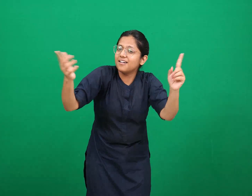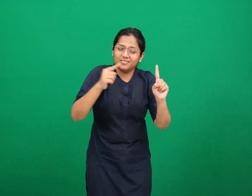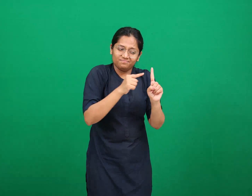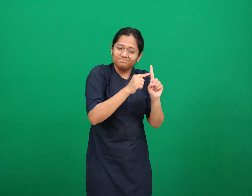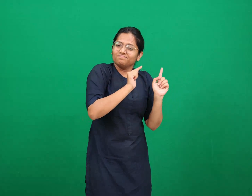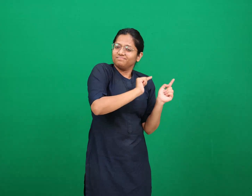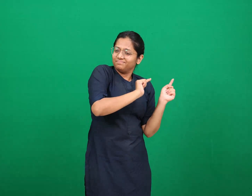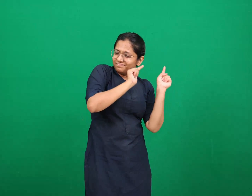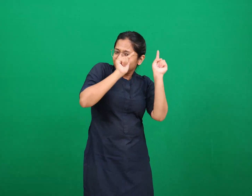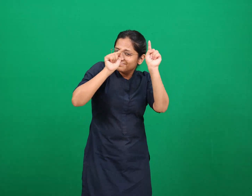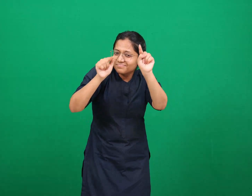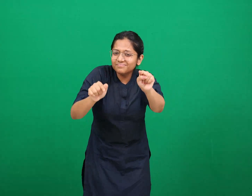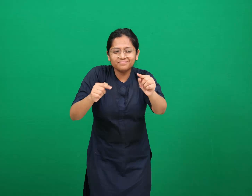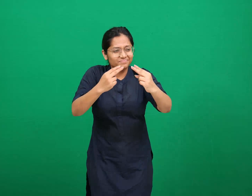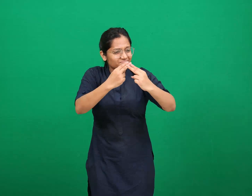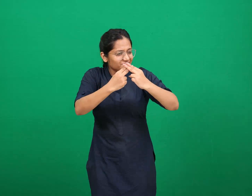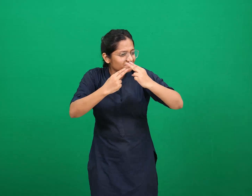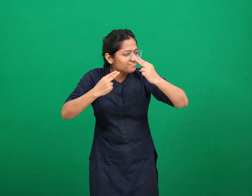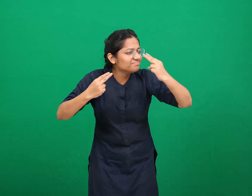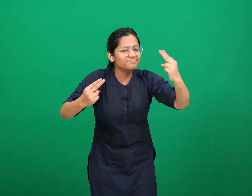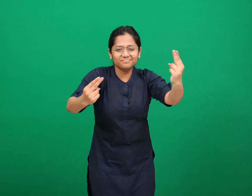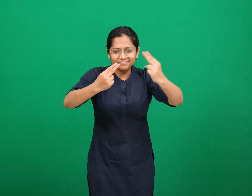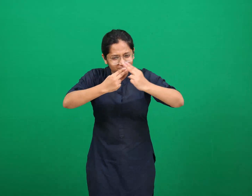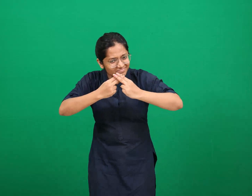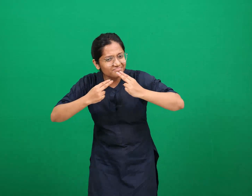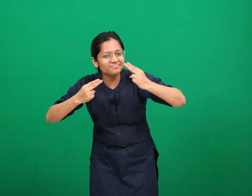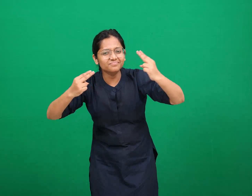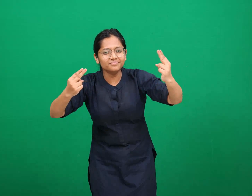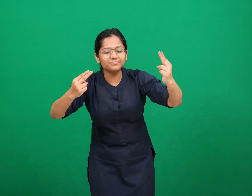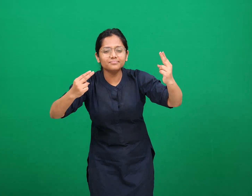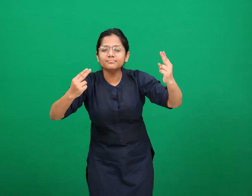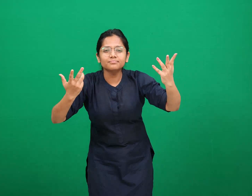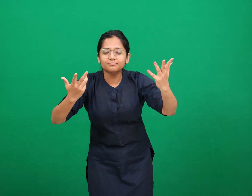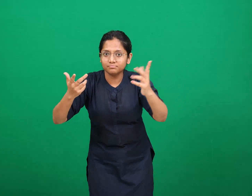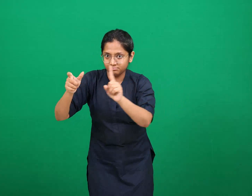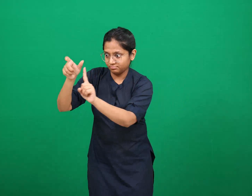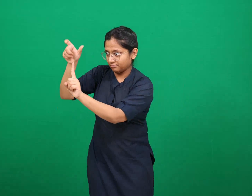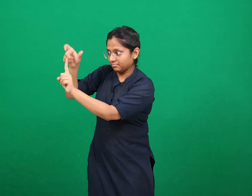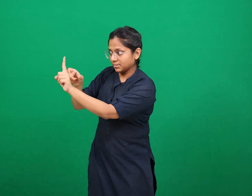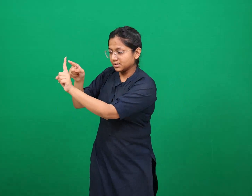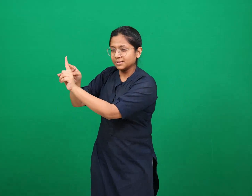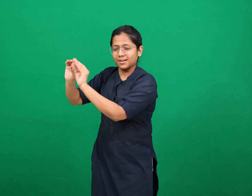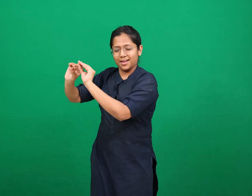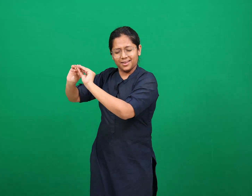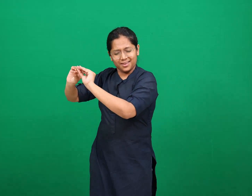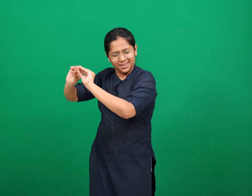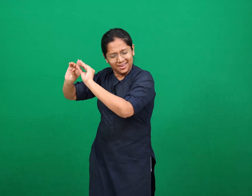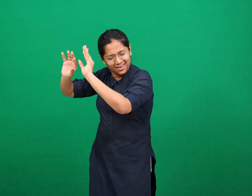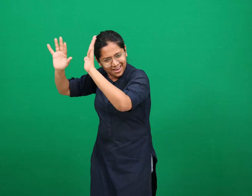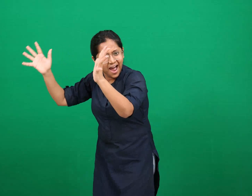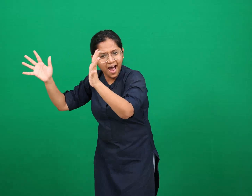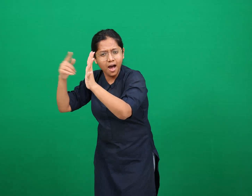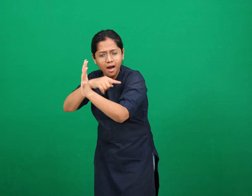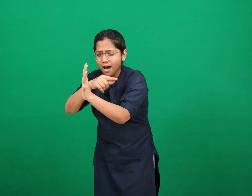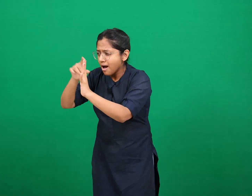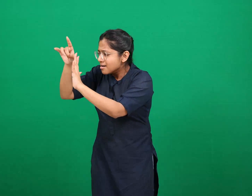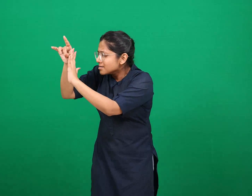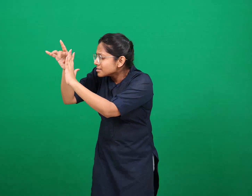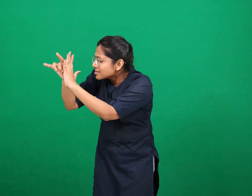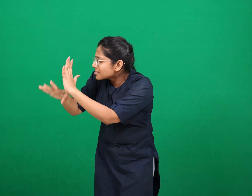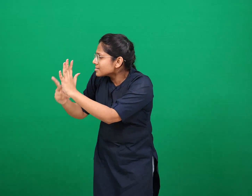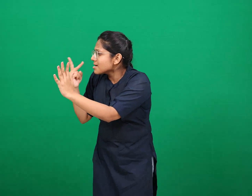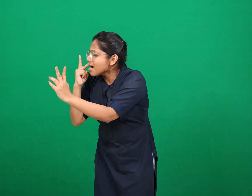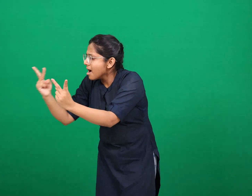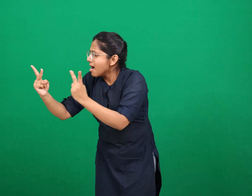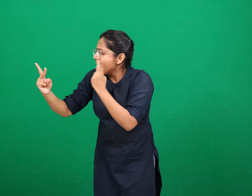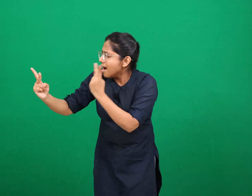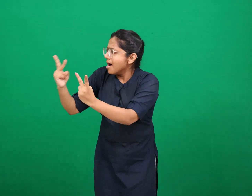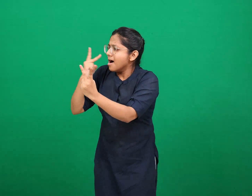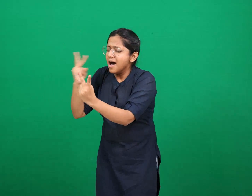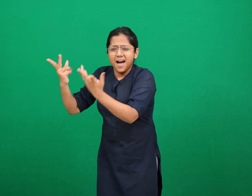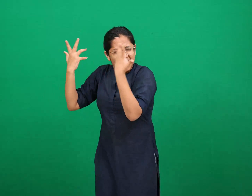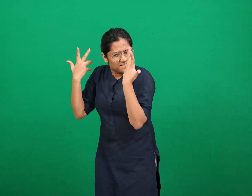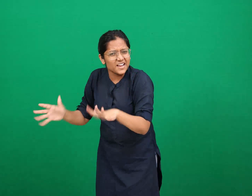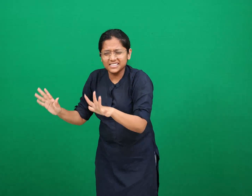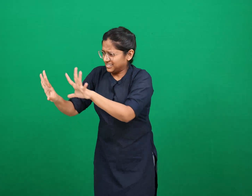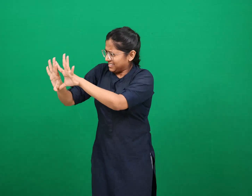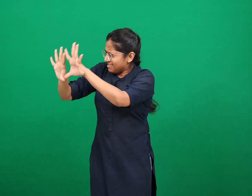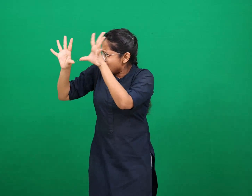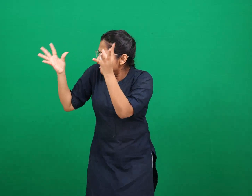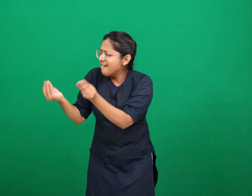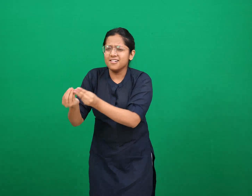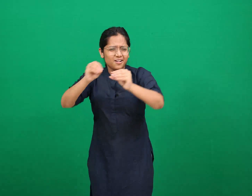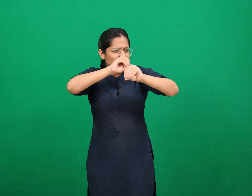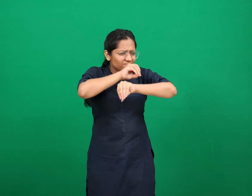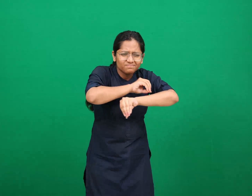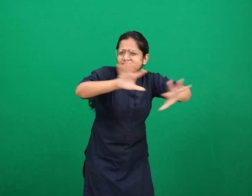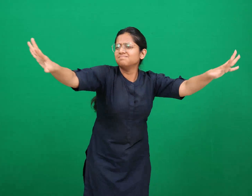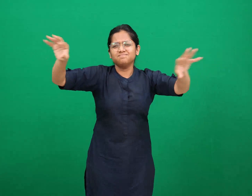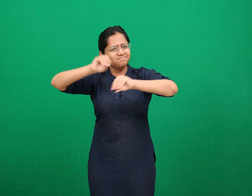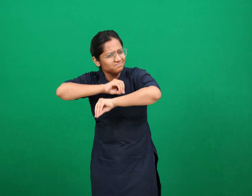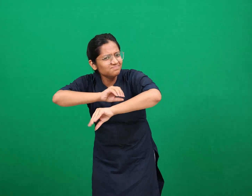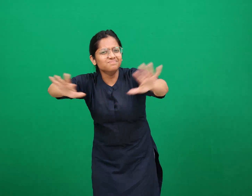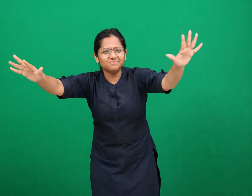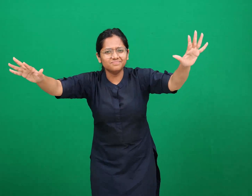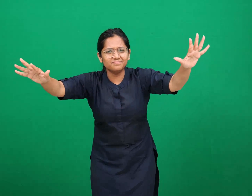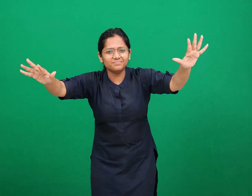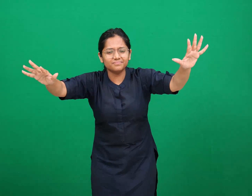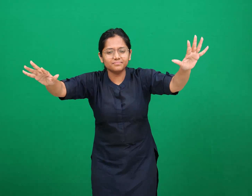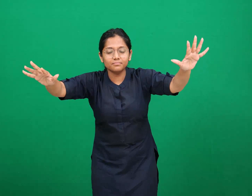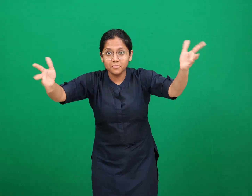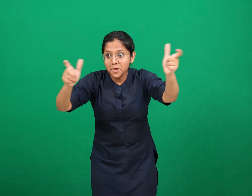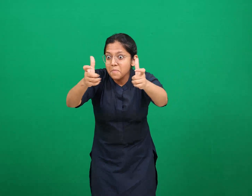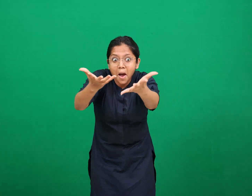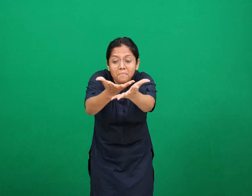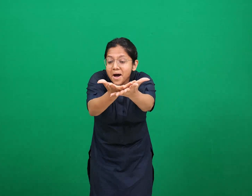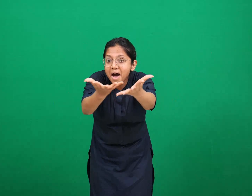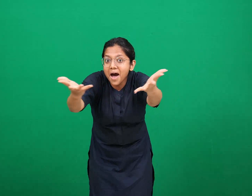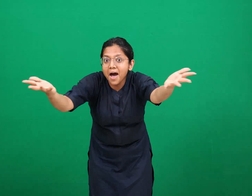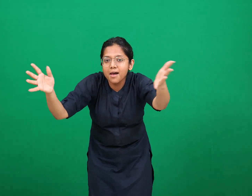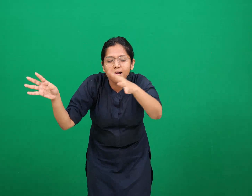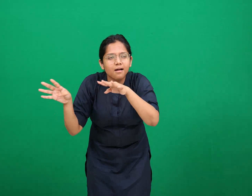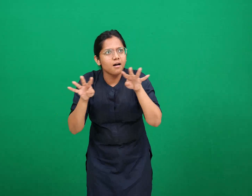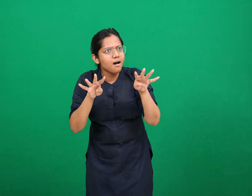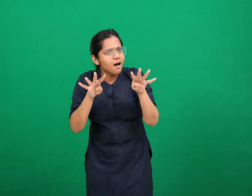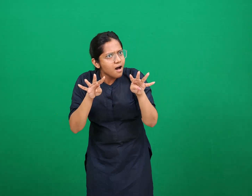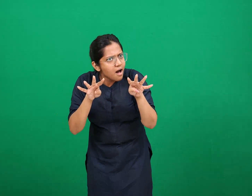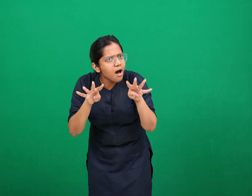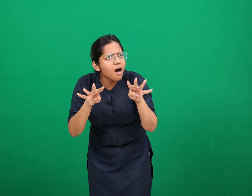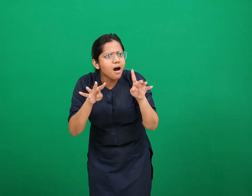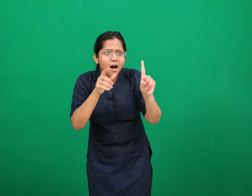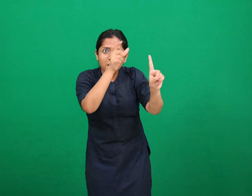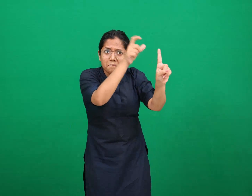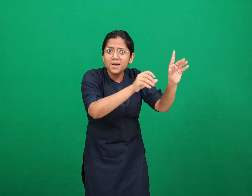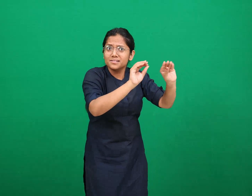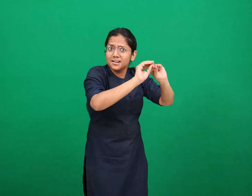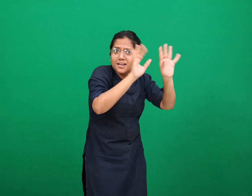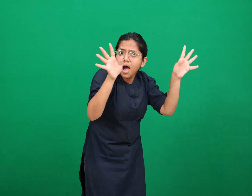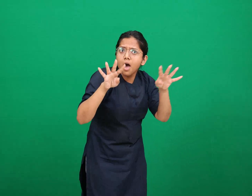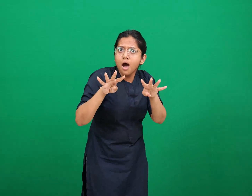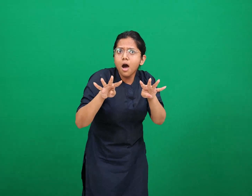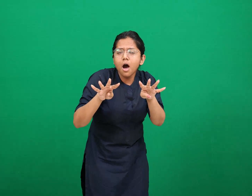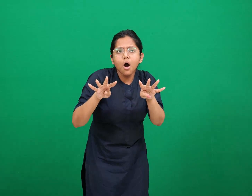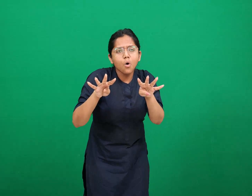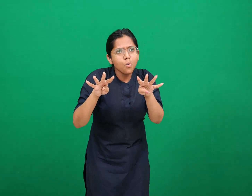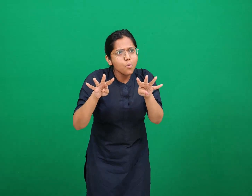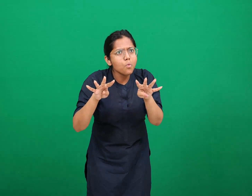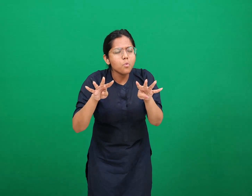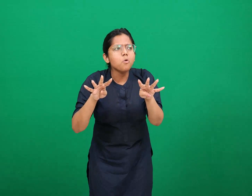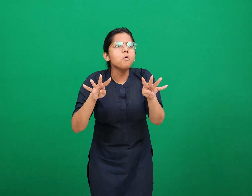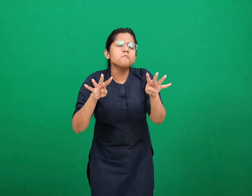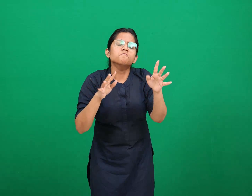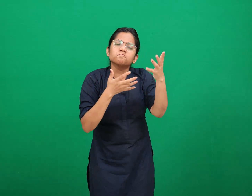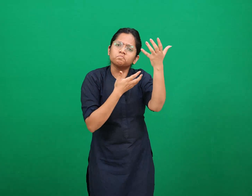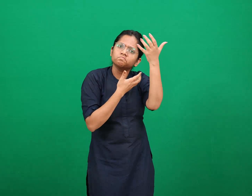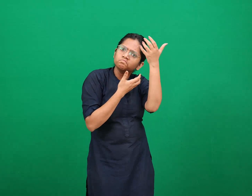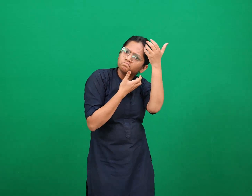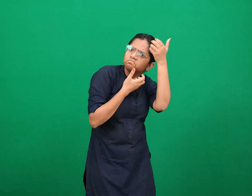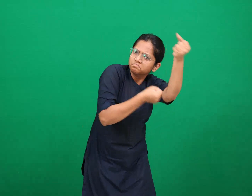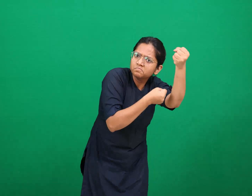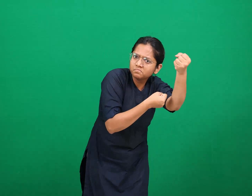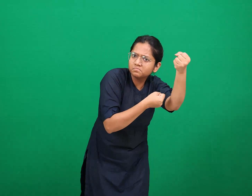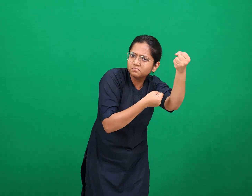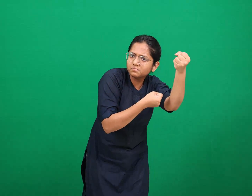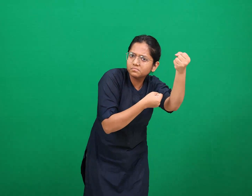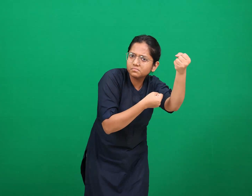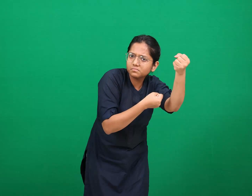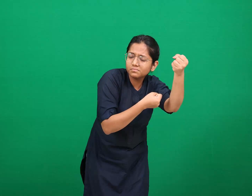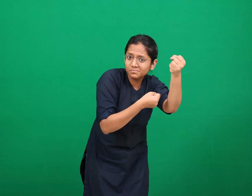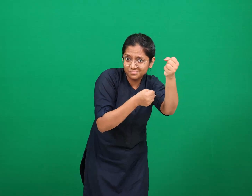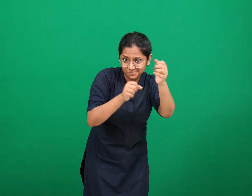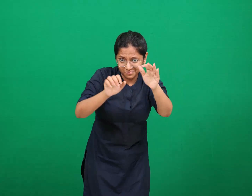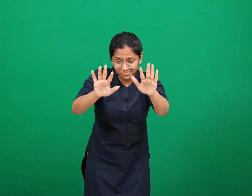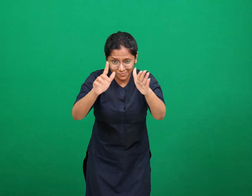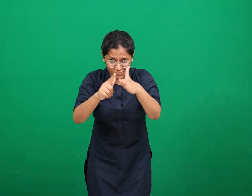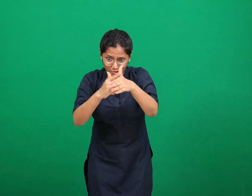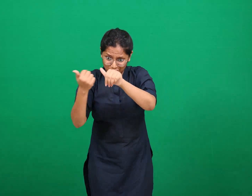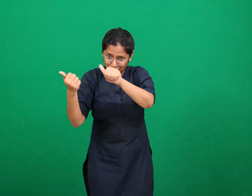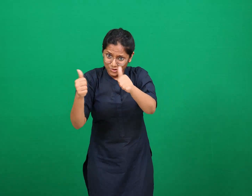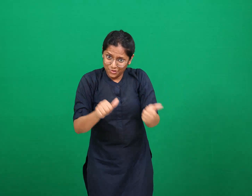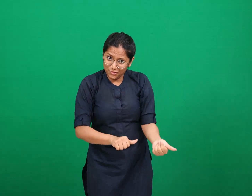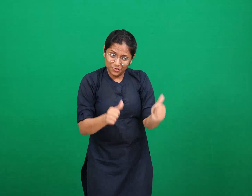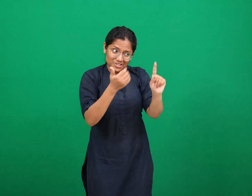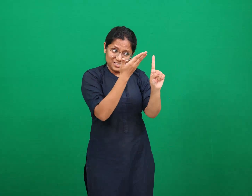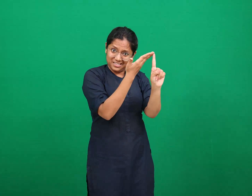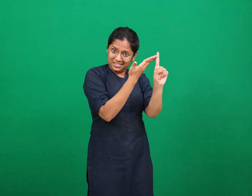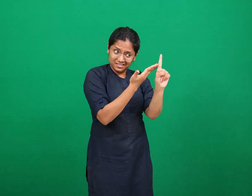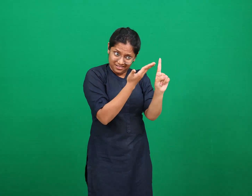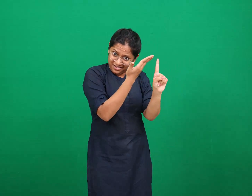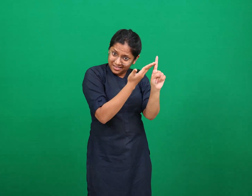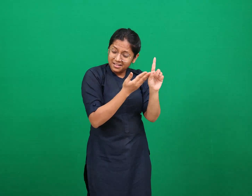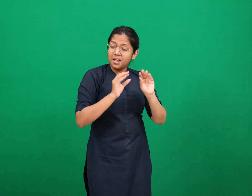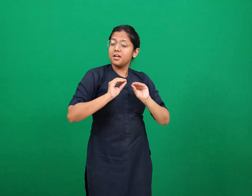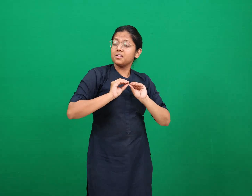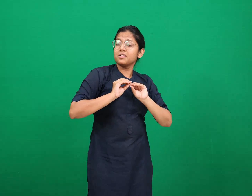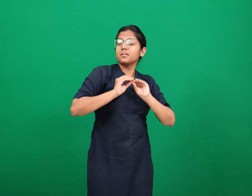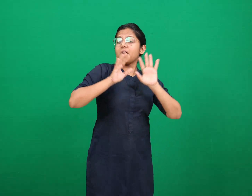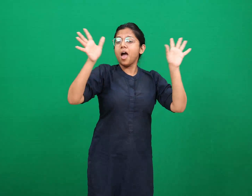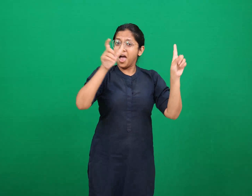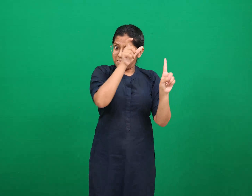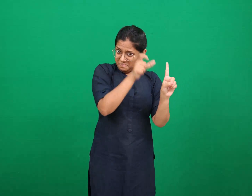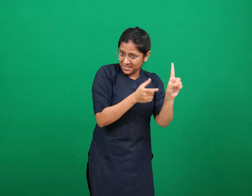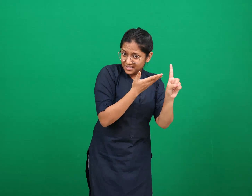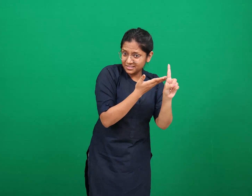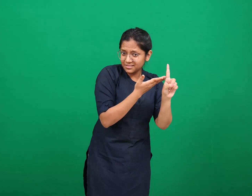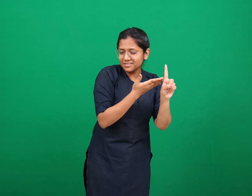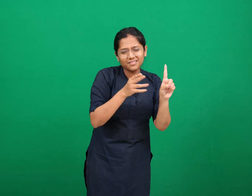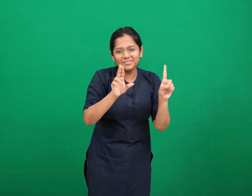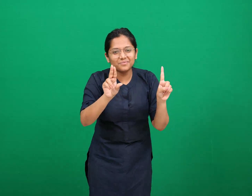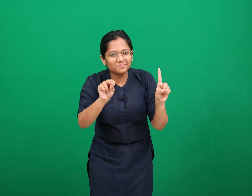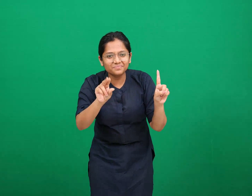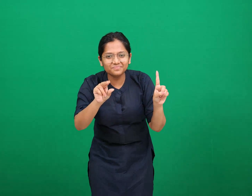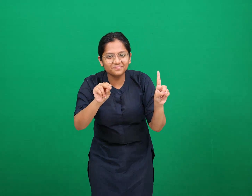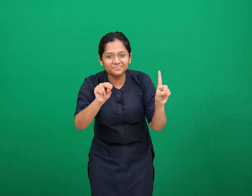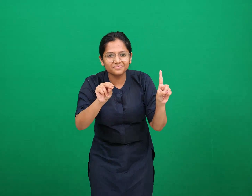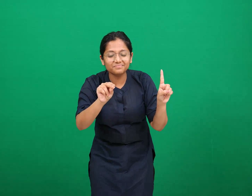He came as a witness to testify about the Light, so that through him everyone might believe.